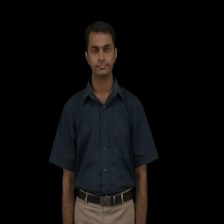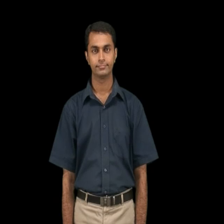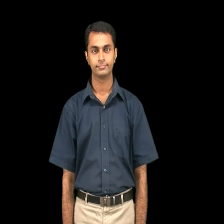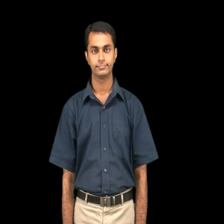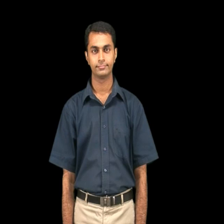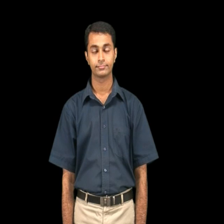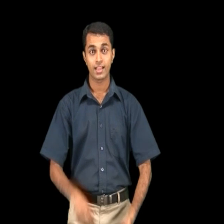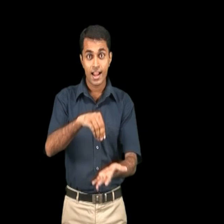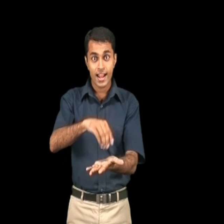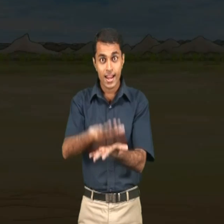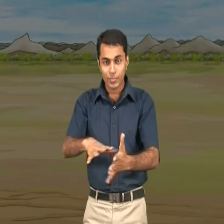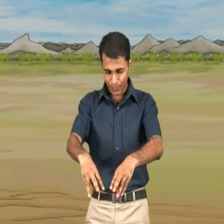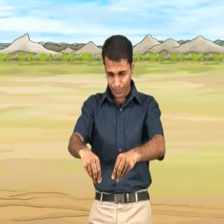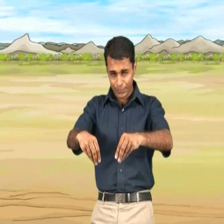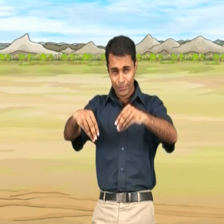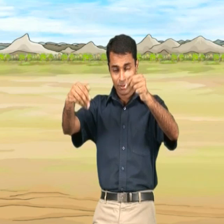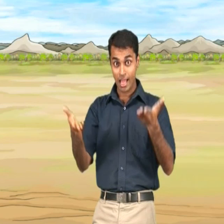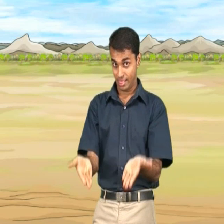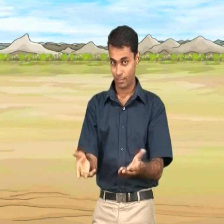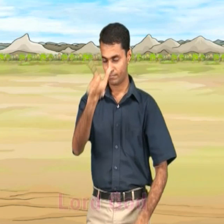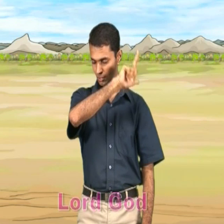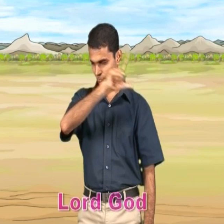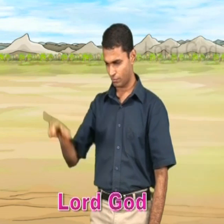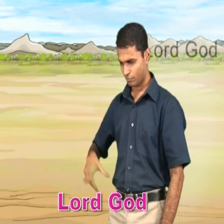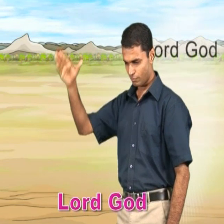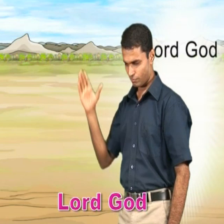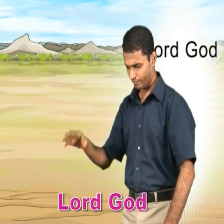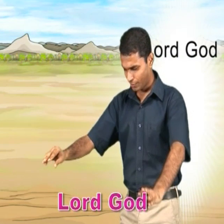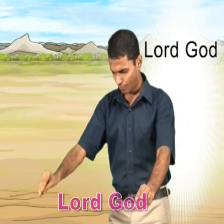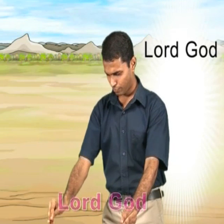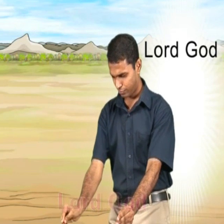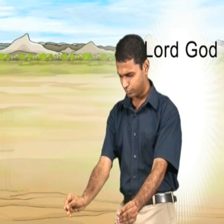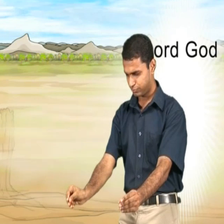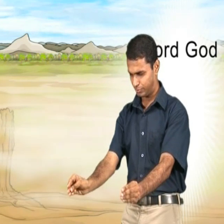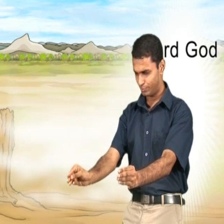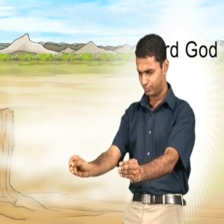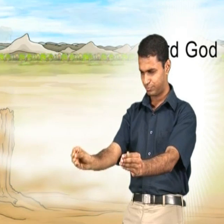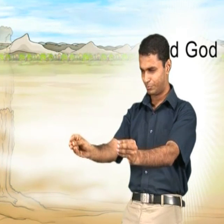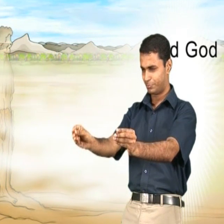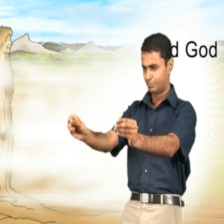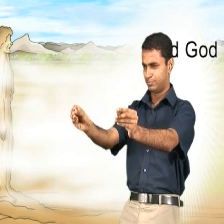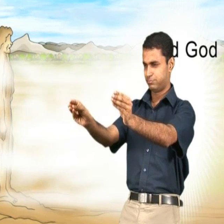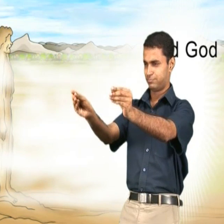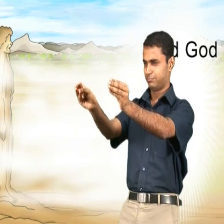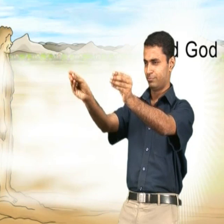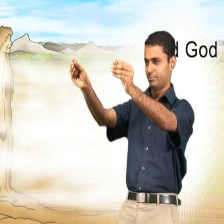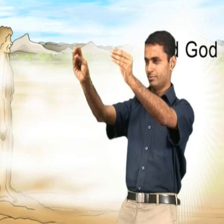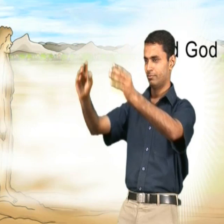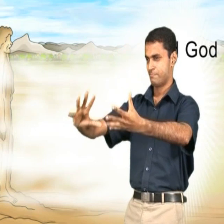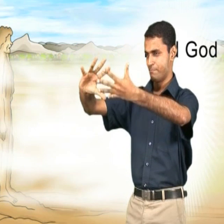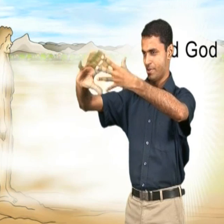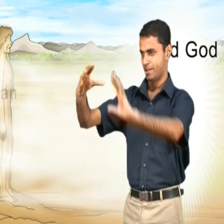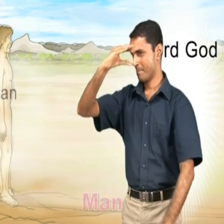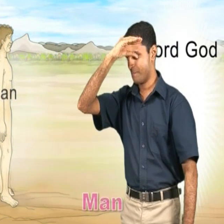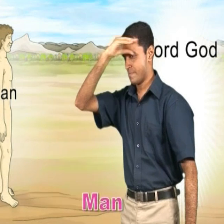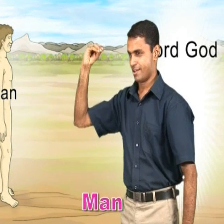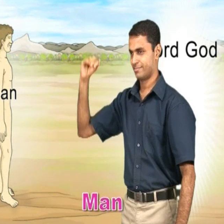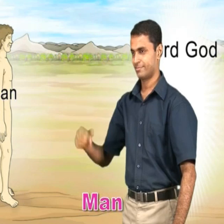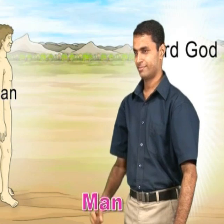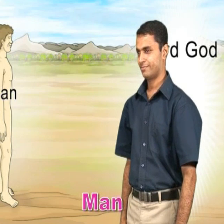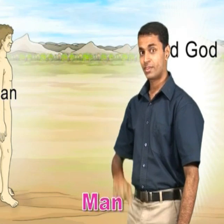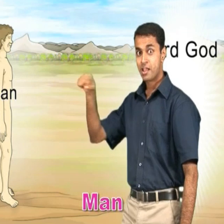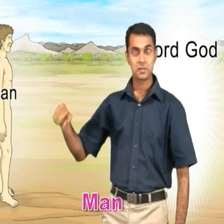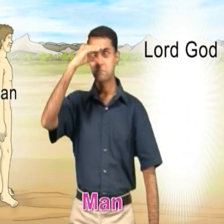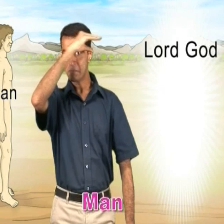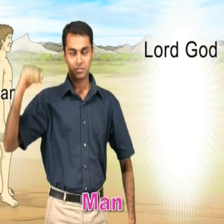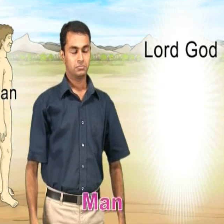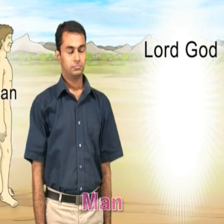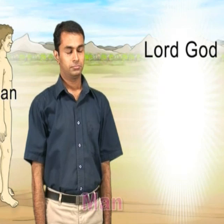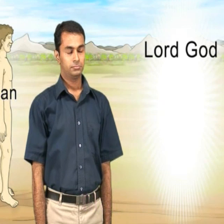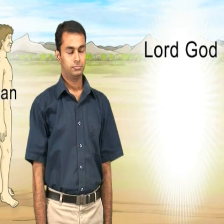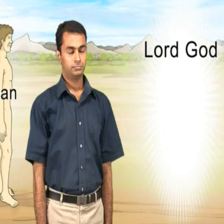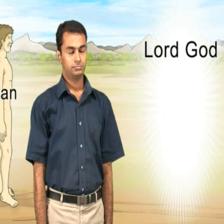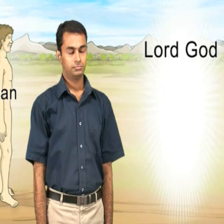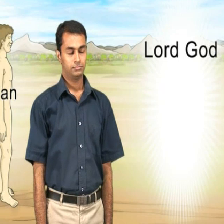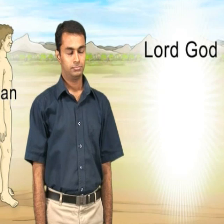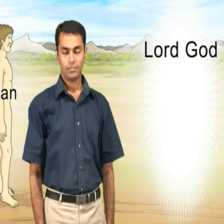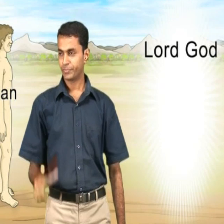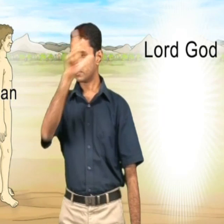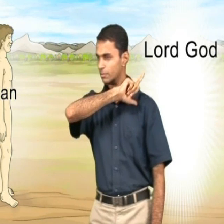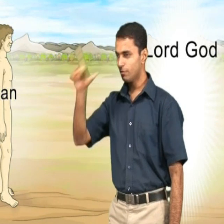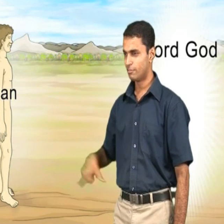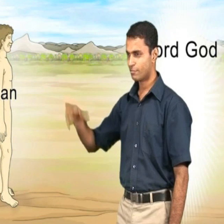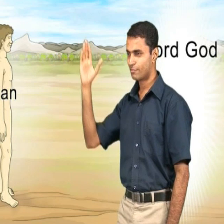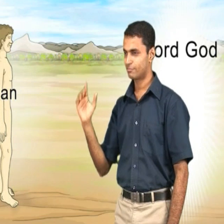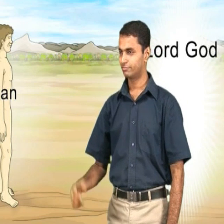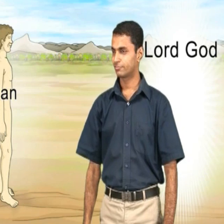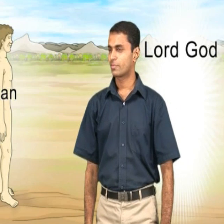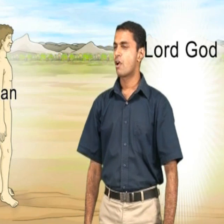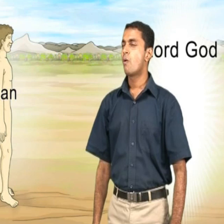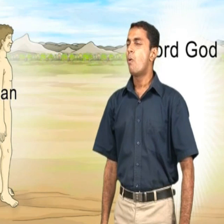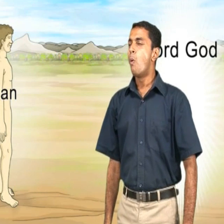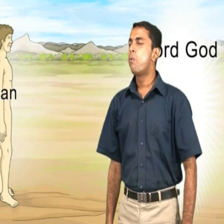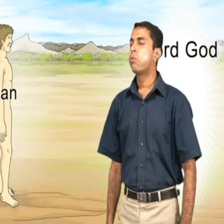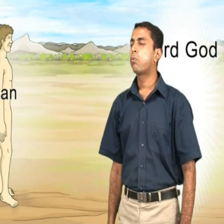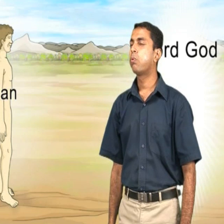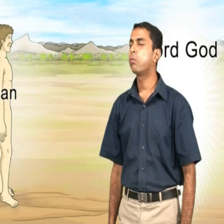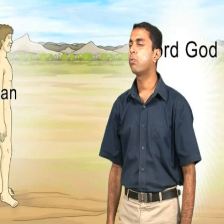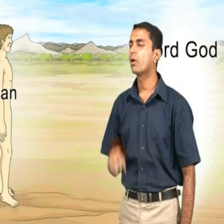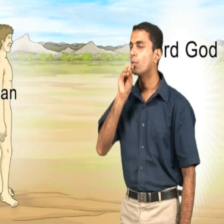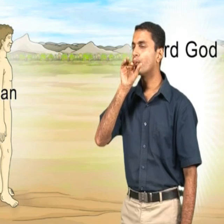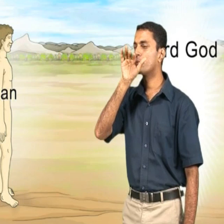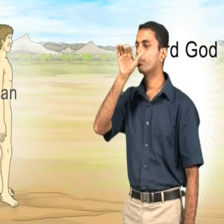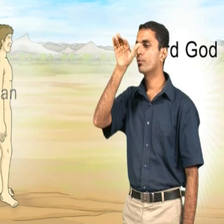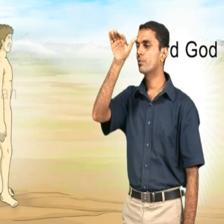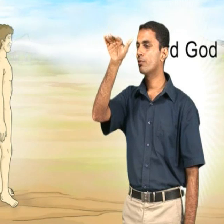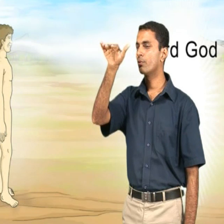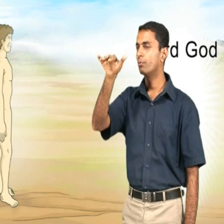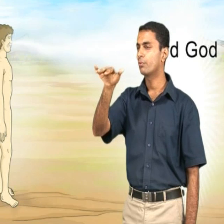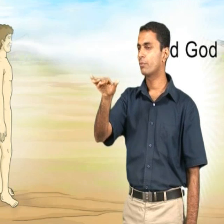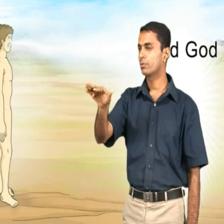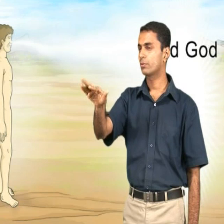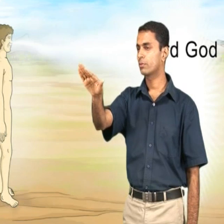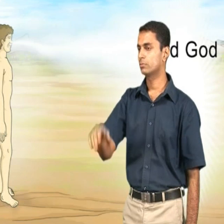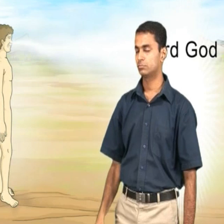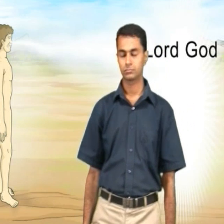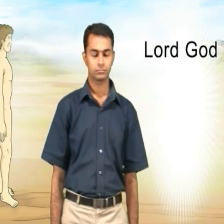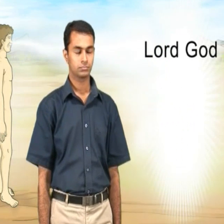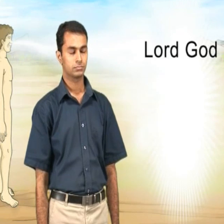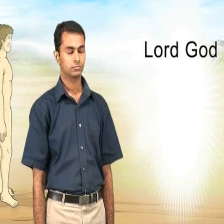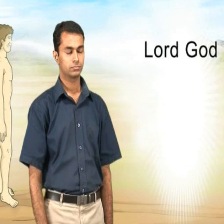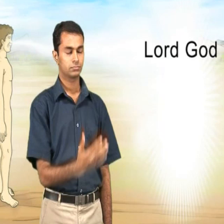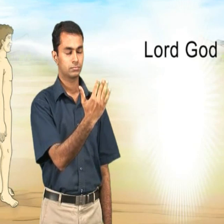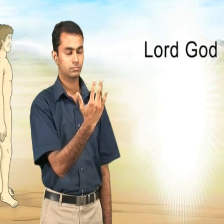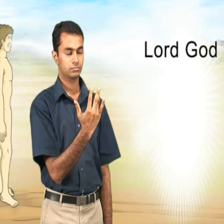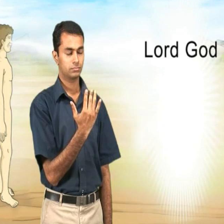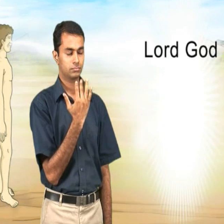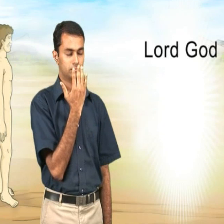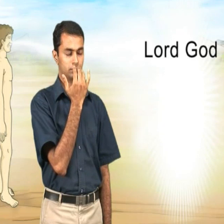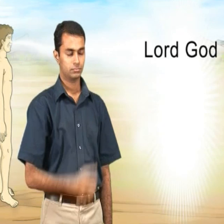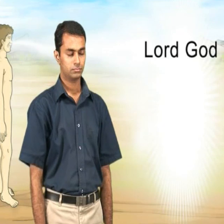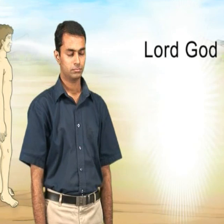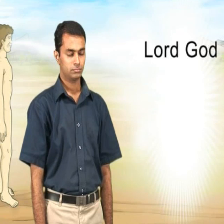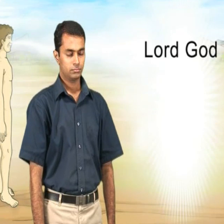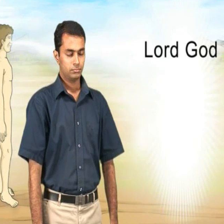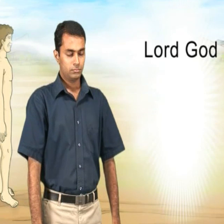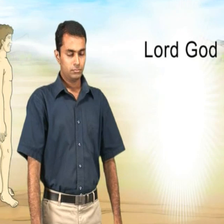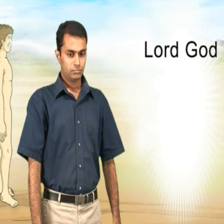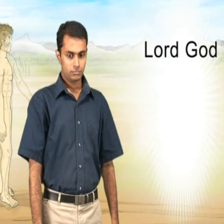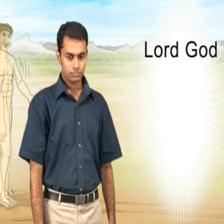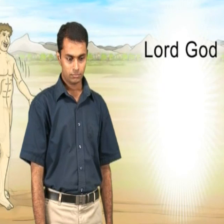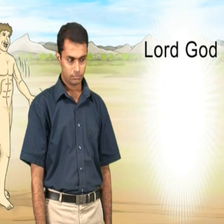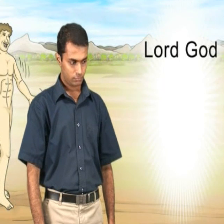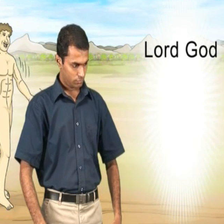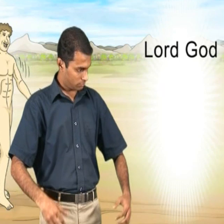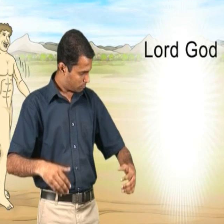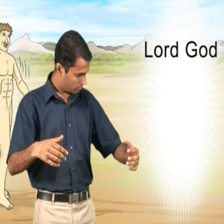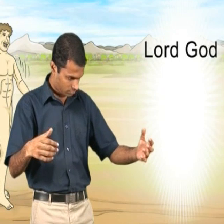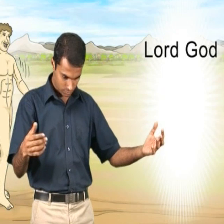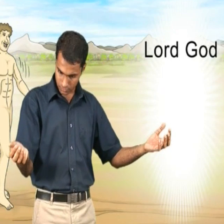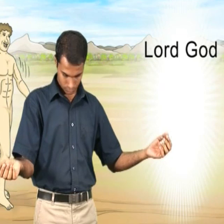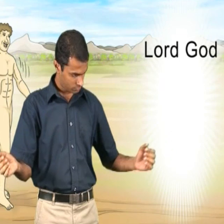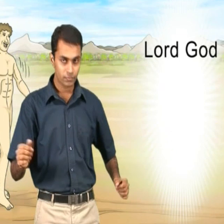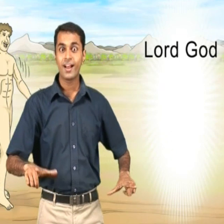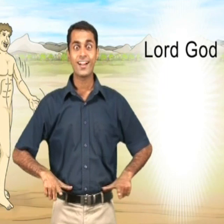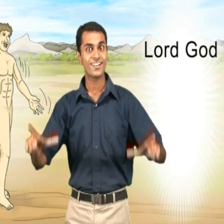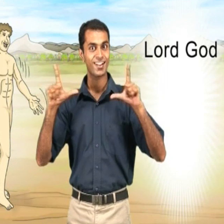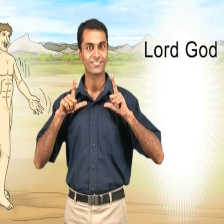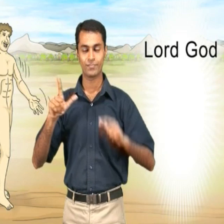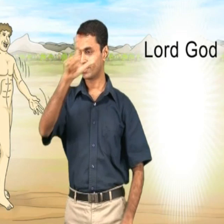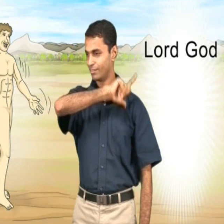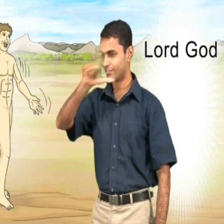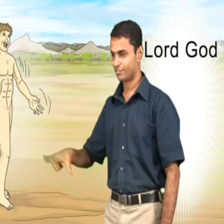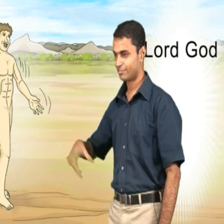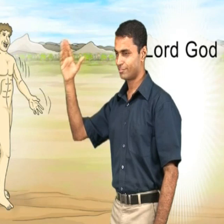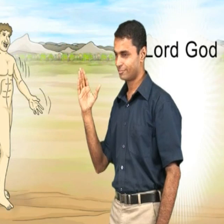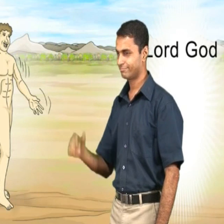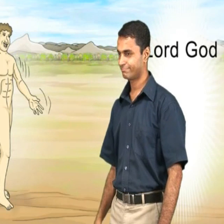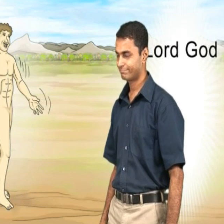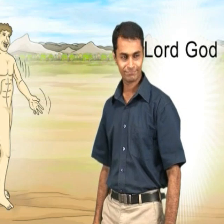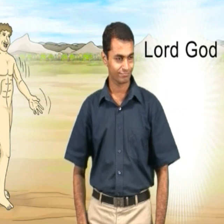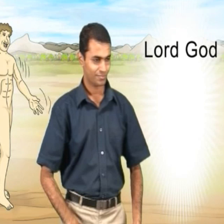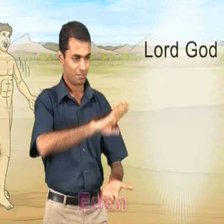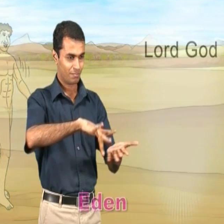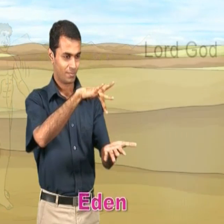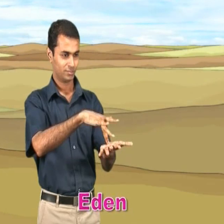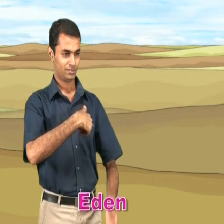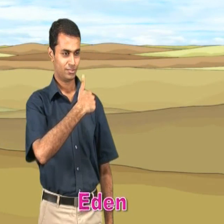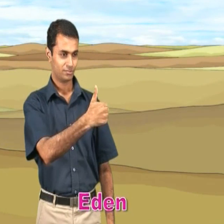Then the LORD God formed man from the dust of the ground and breathed the breath of life into his nostrils, and the man became a living being.